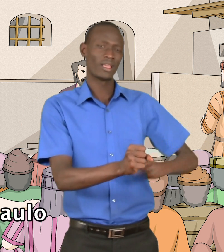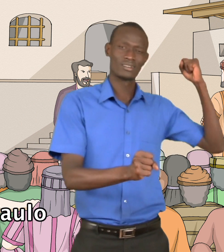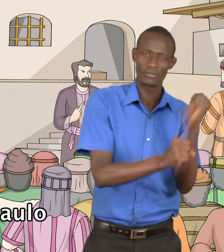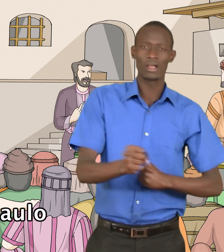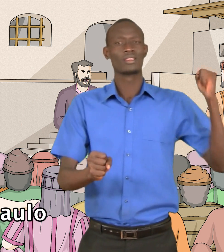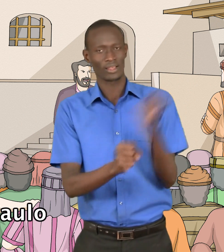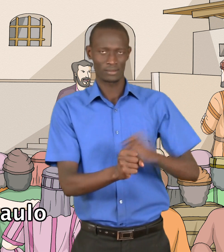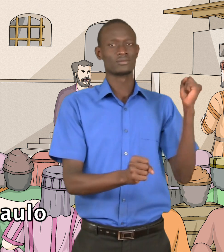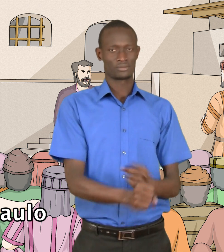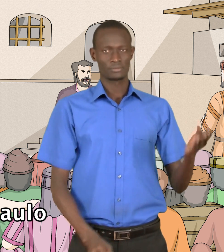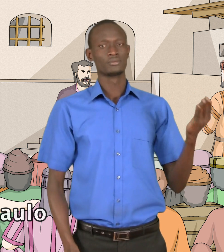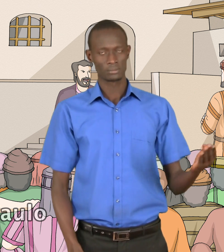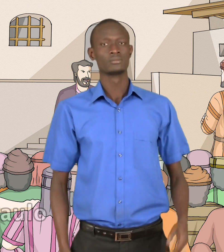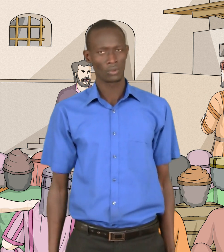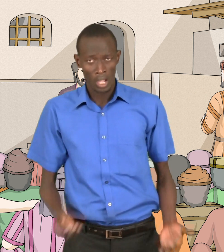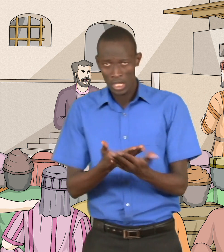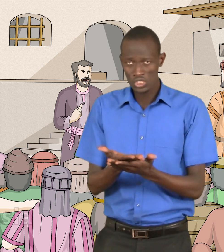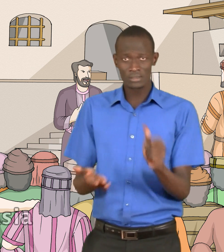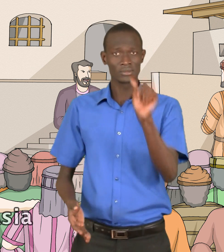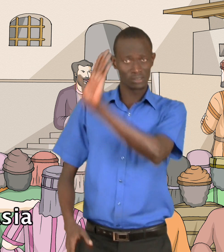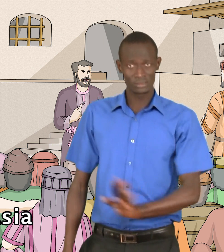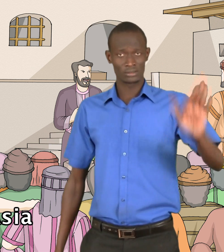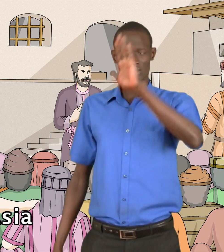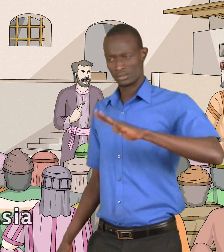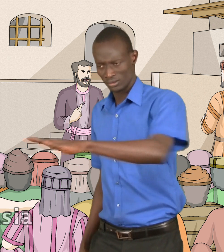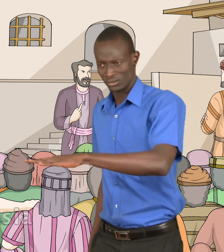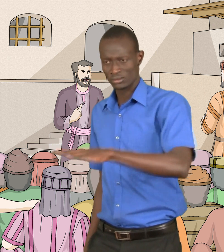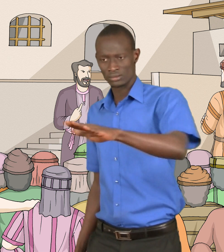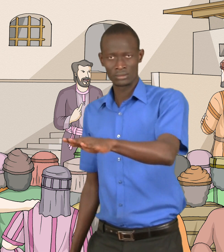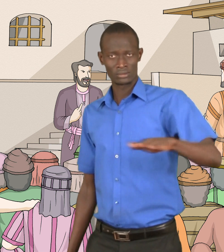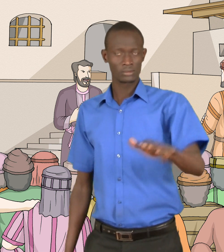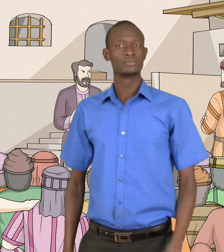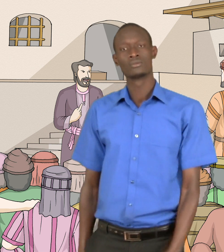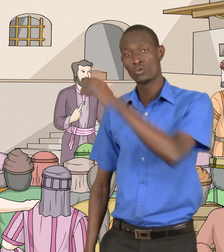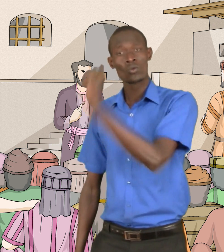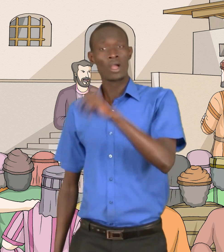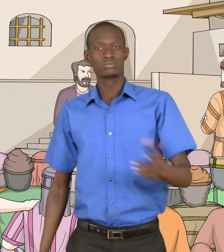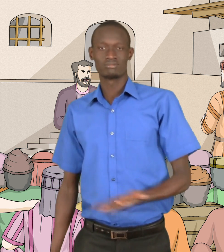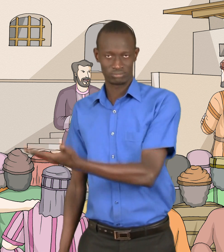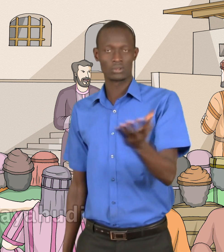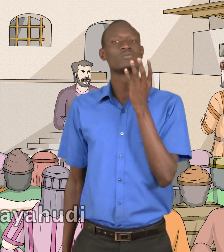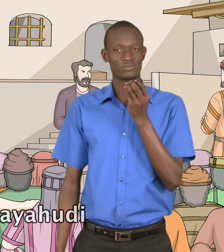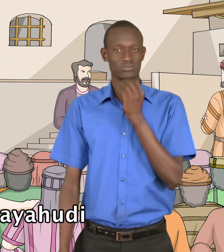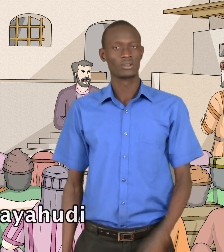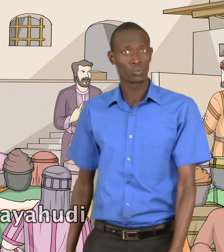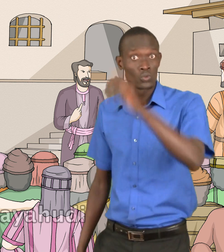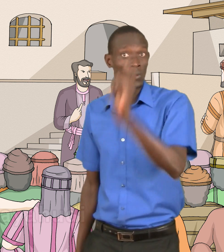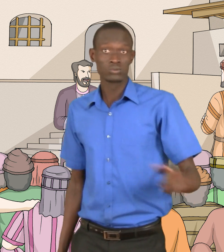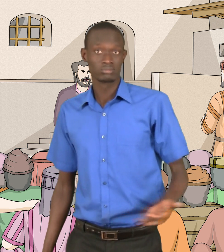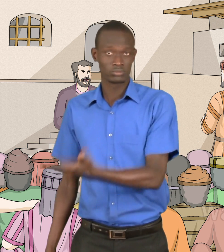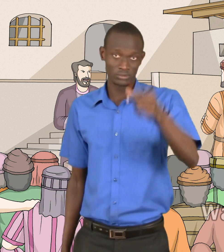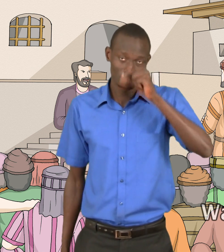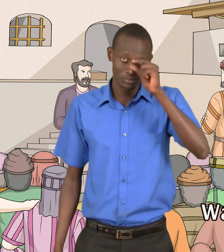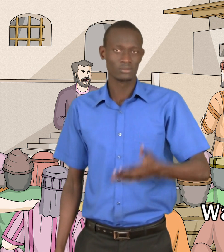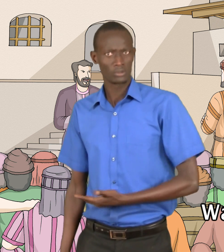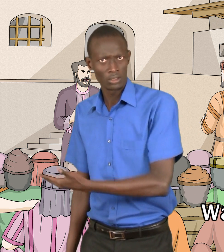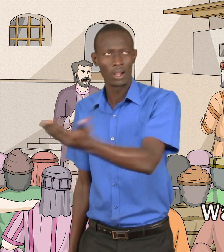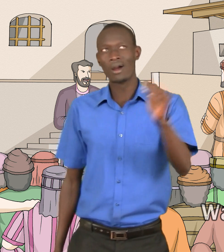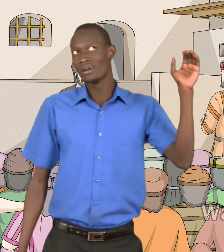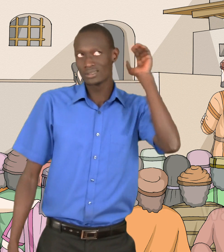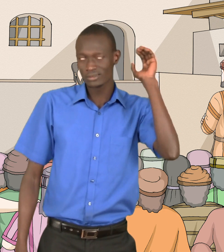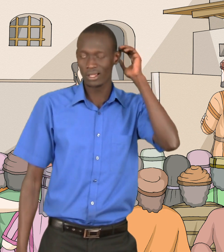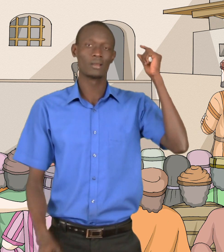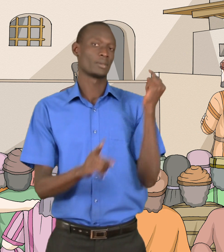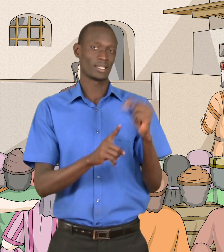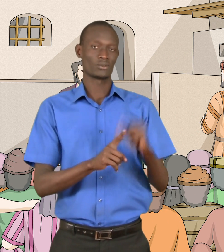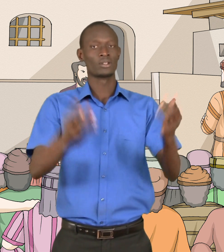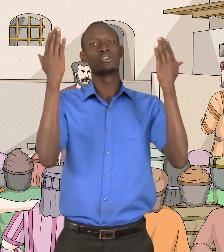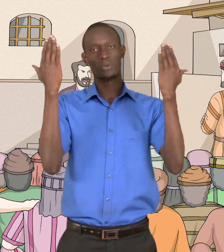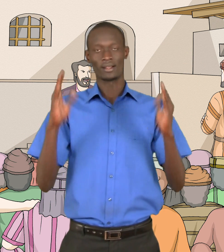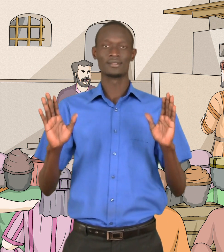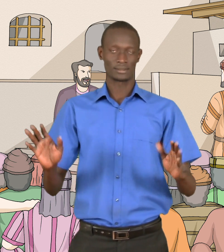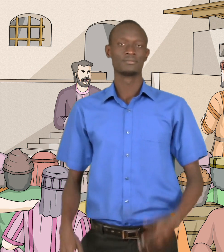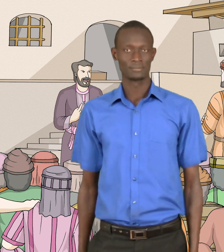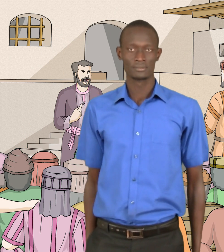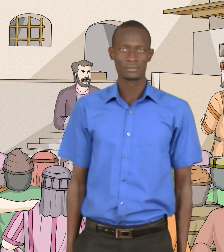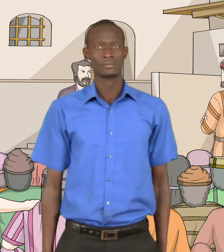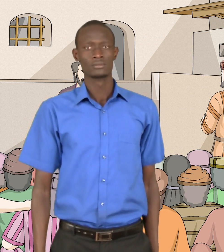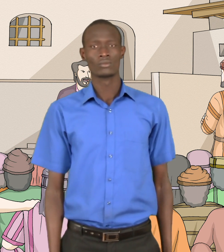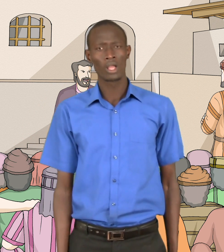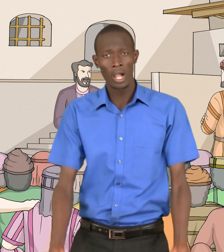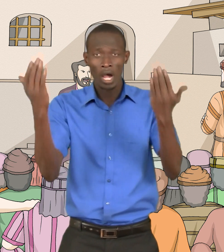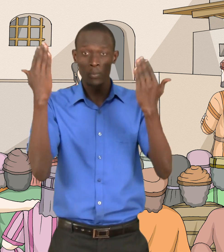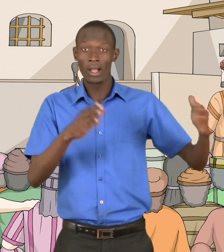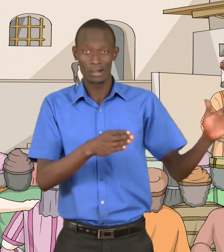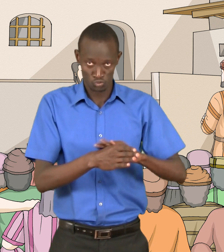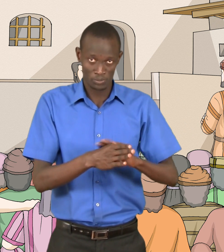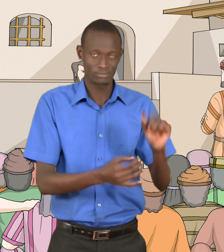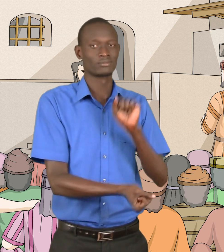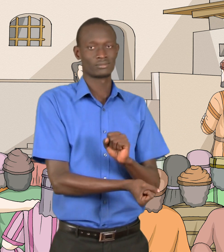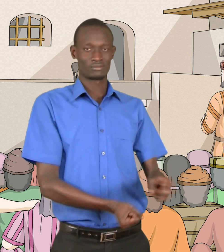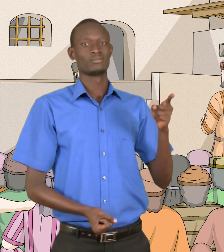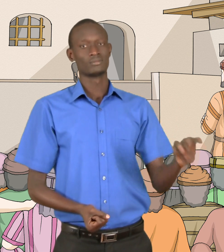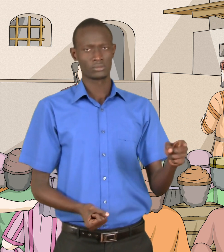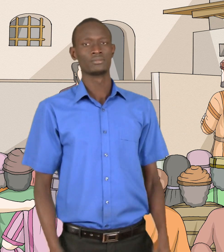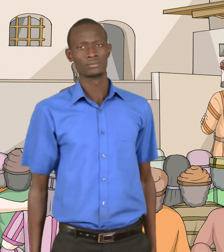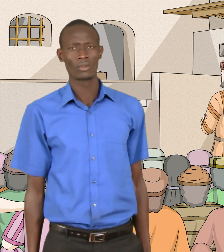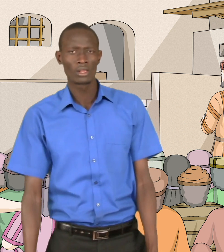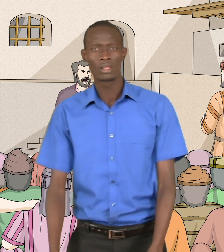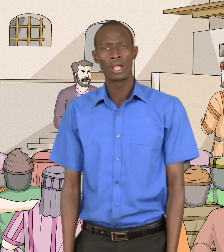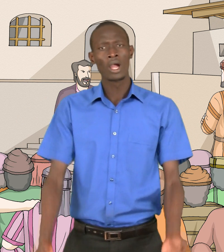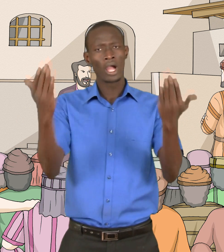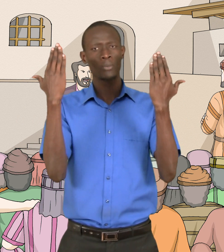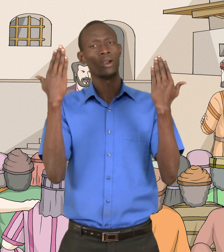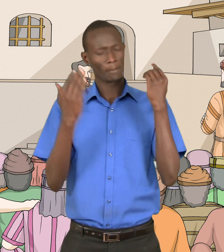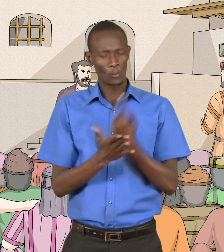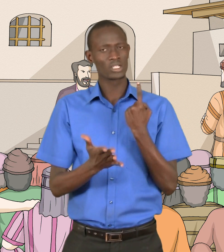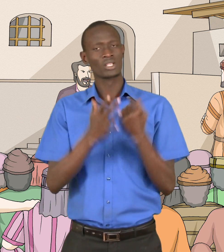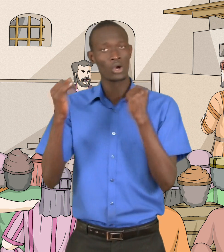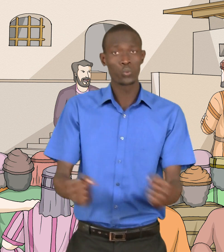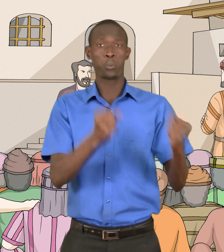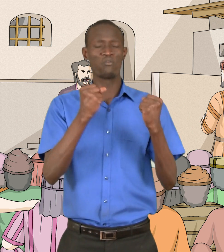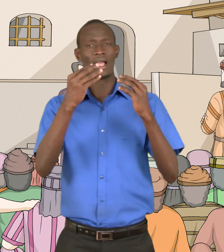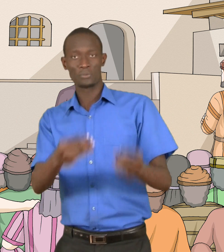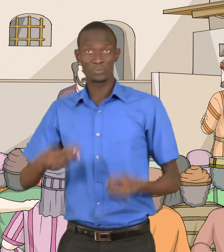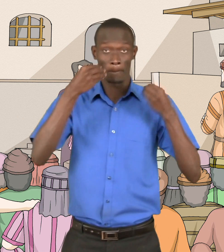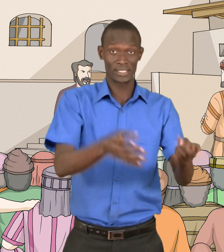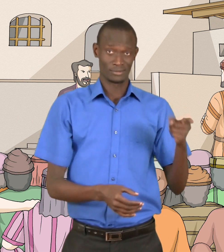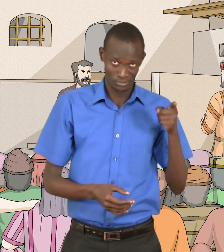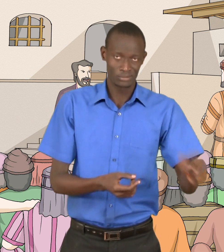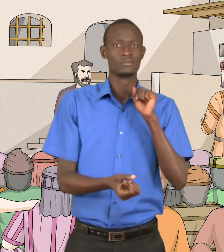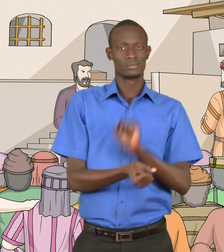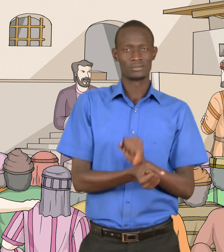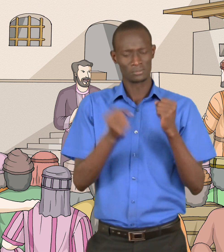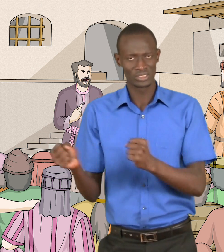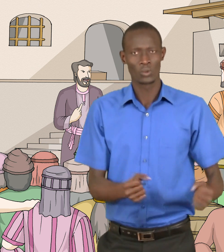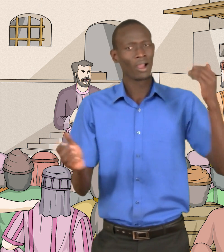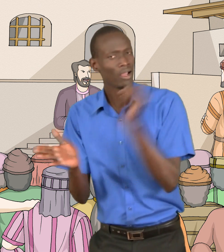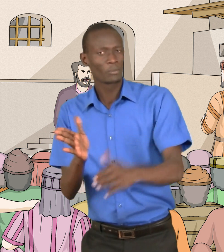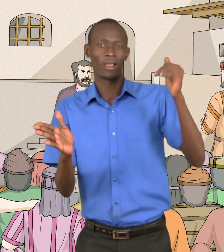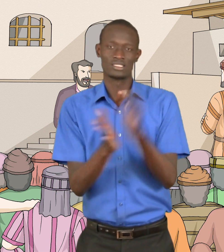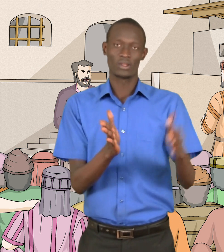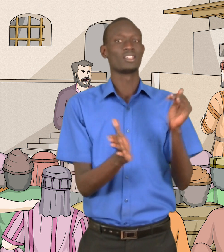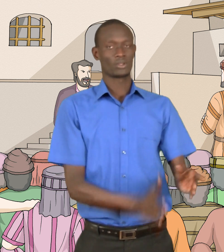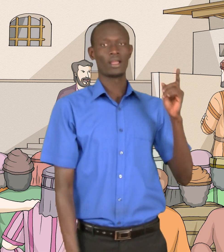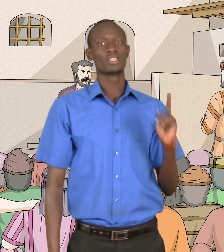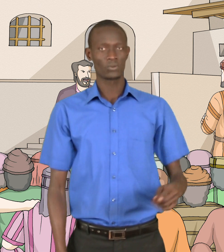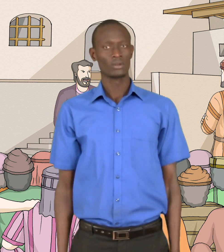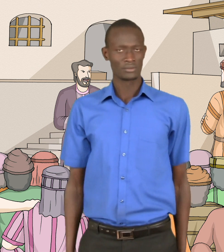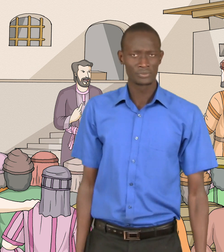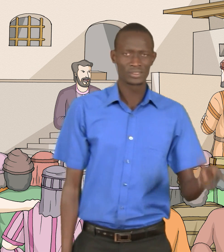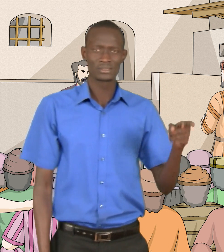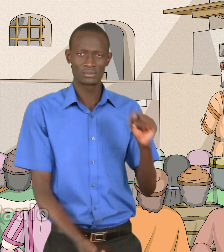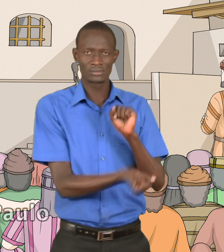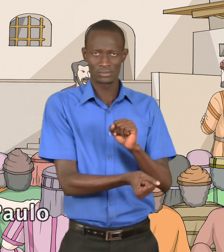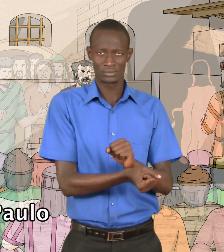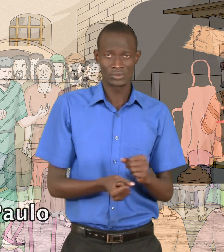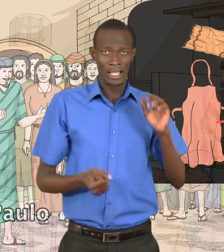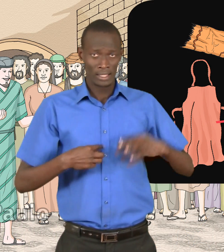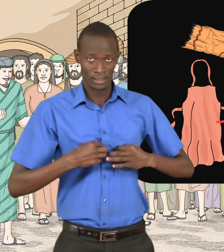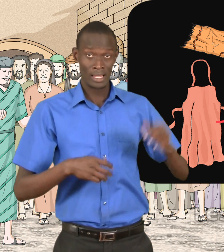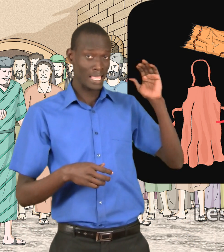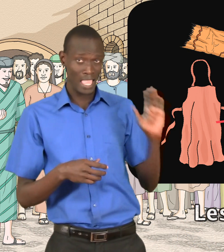This continued for two years, so that everyone who lived in the province of Asia, Jews and Greeks alike, heard the word of the Lord.